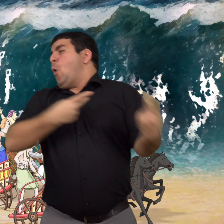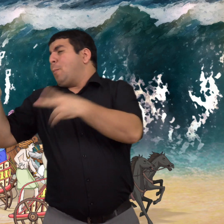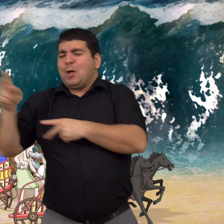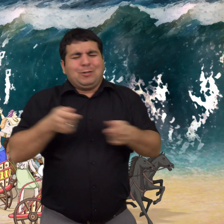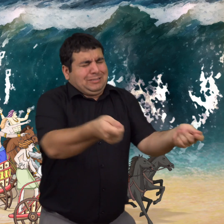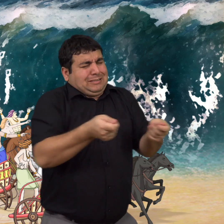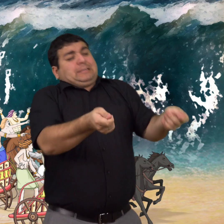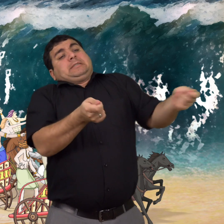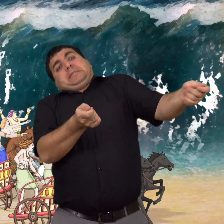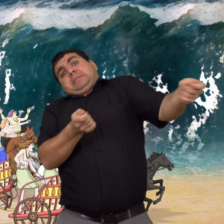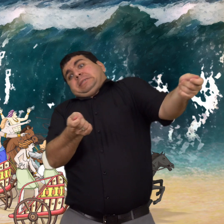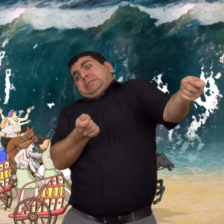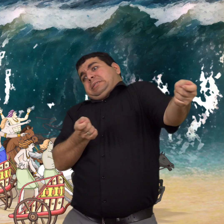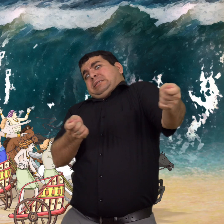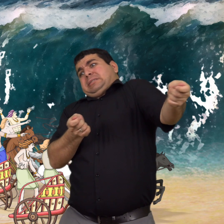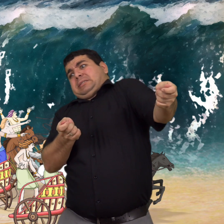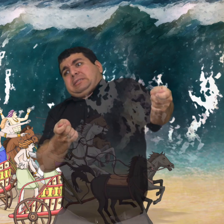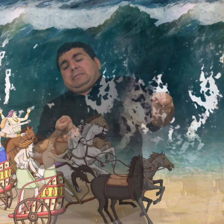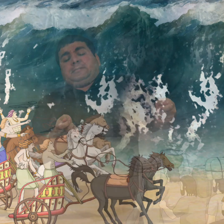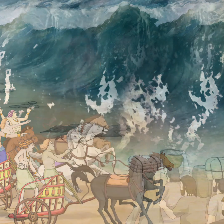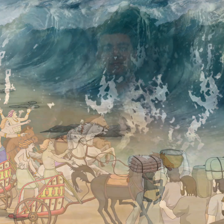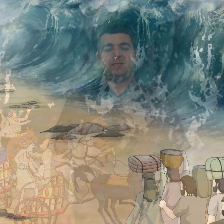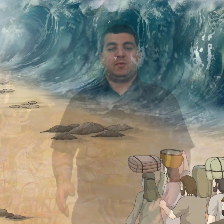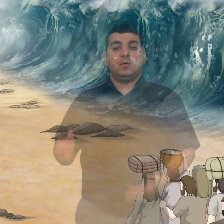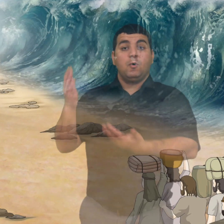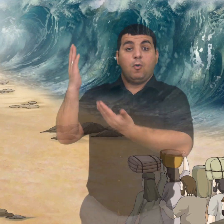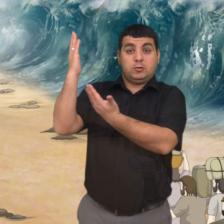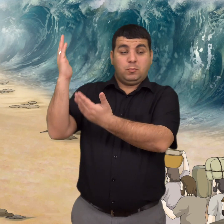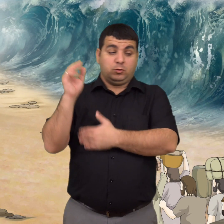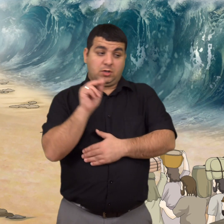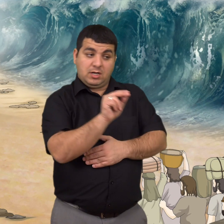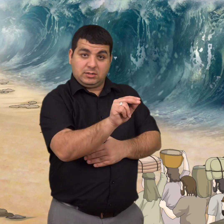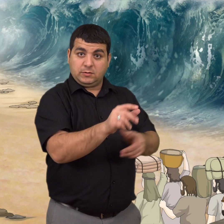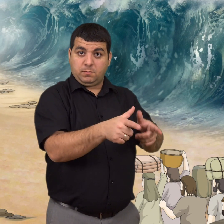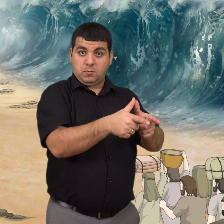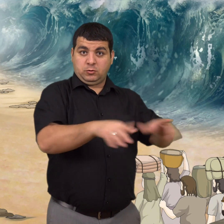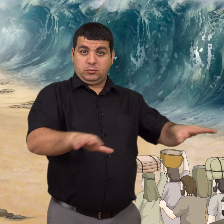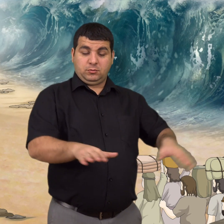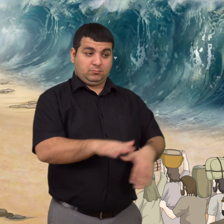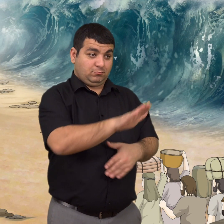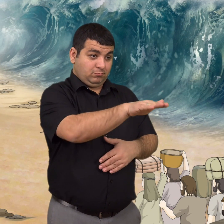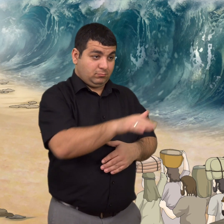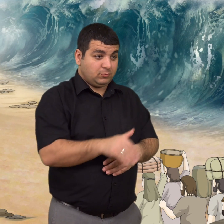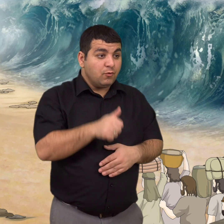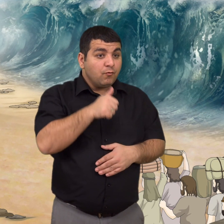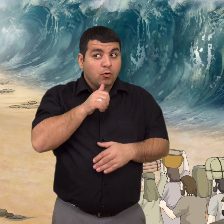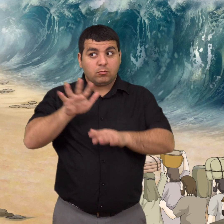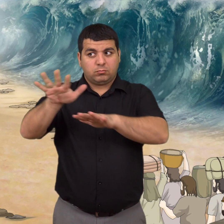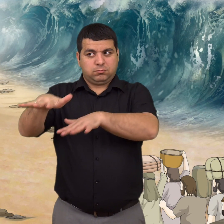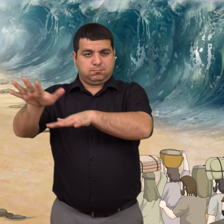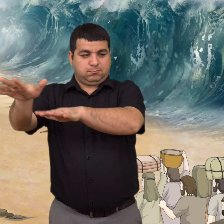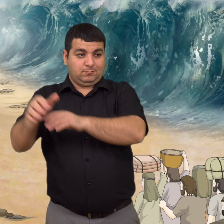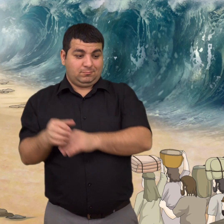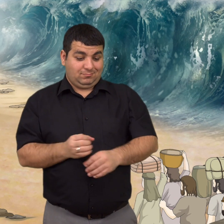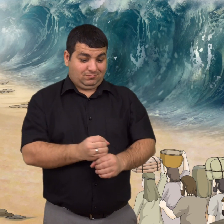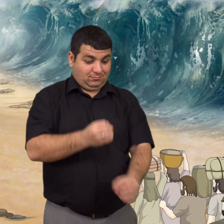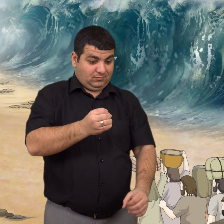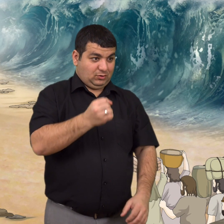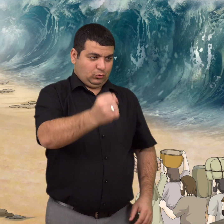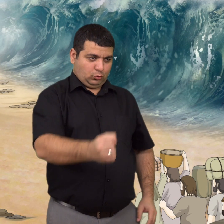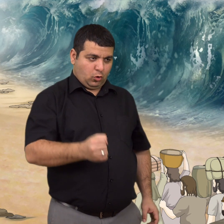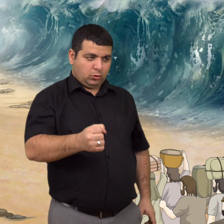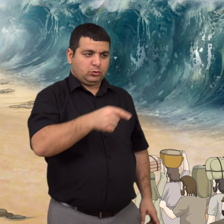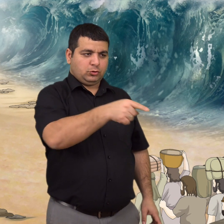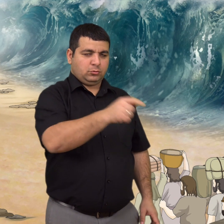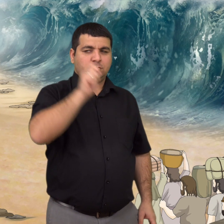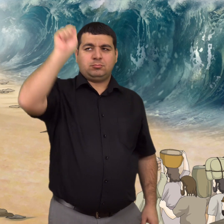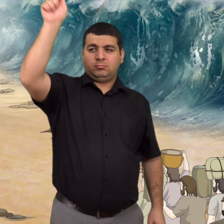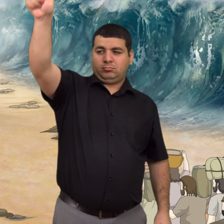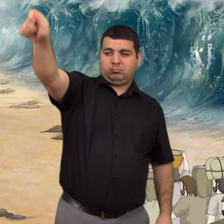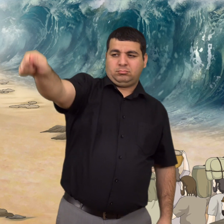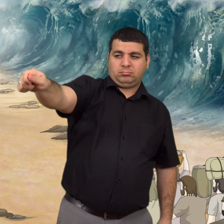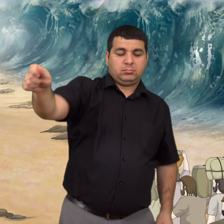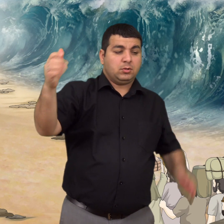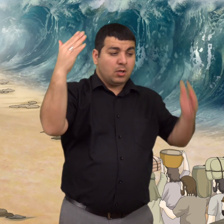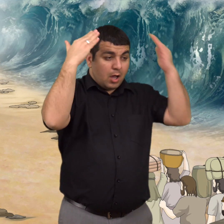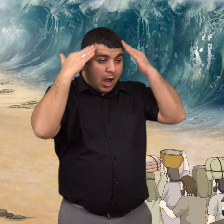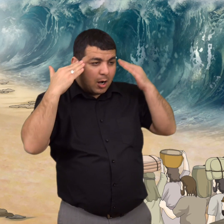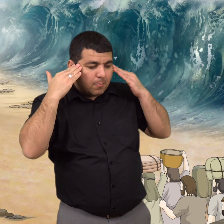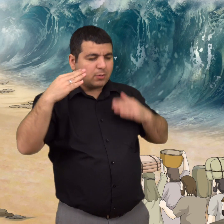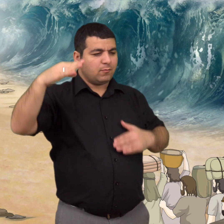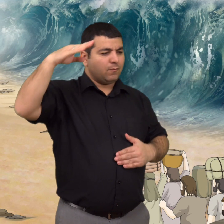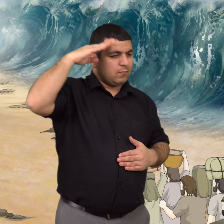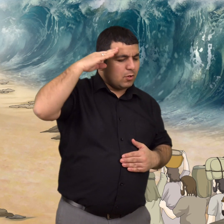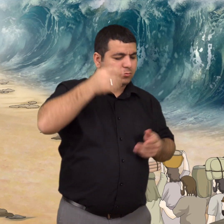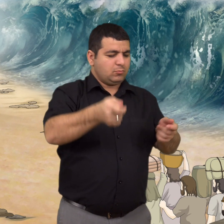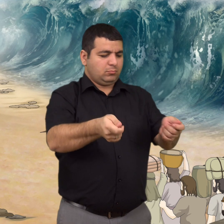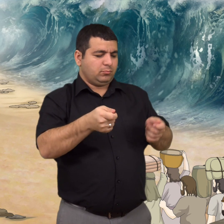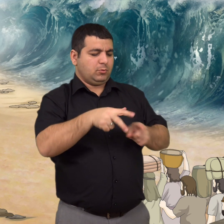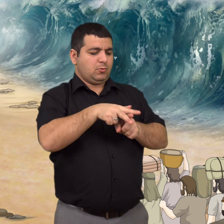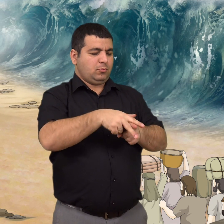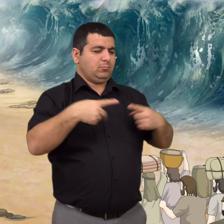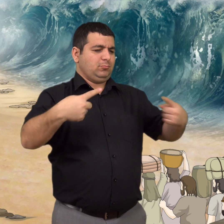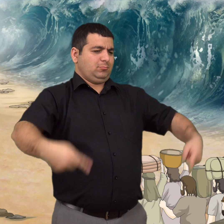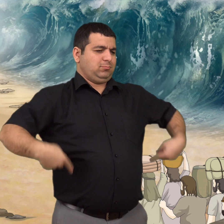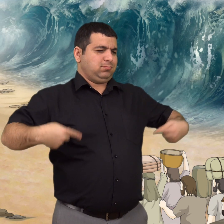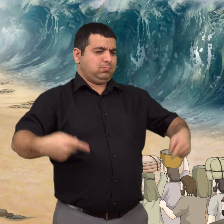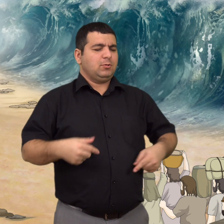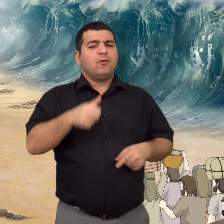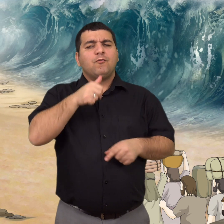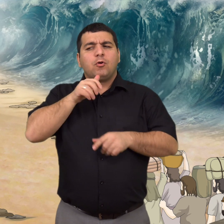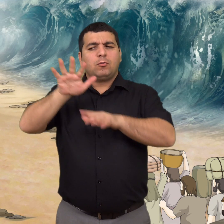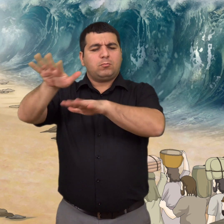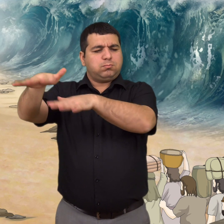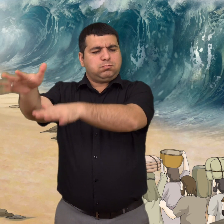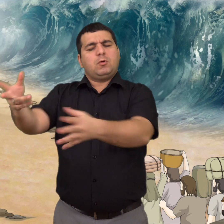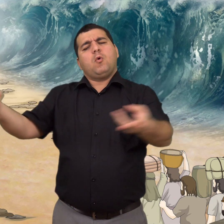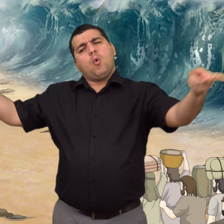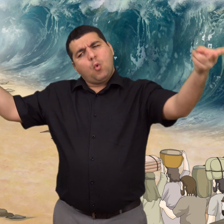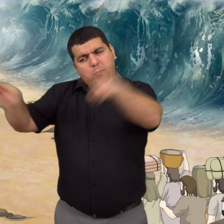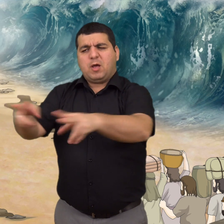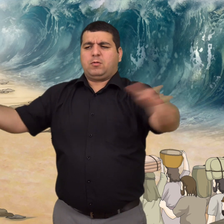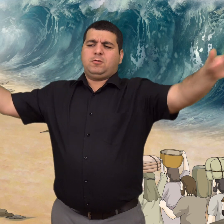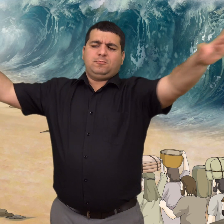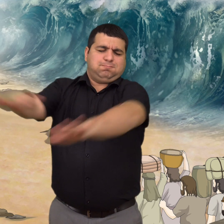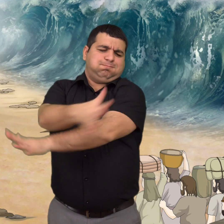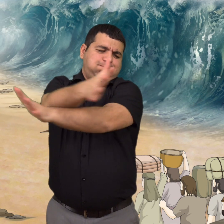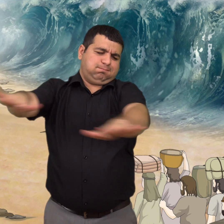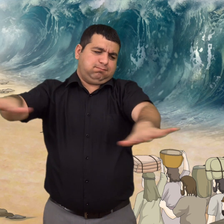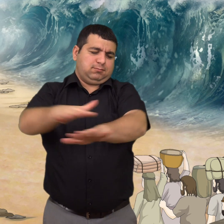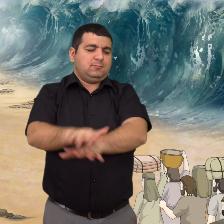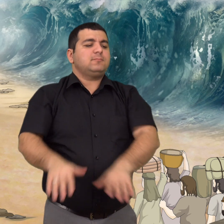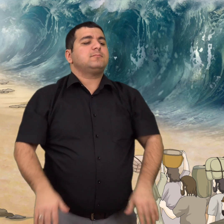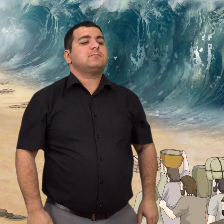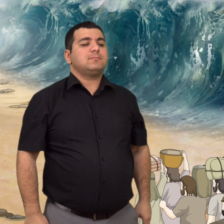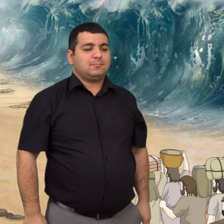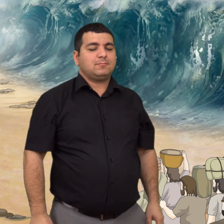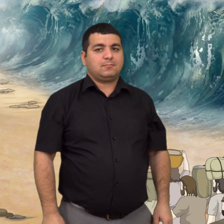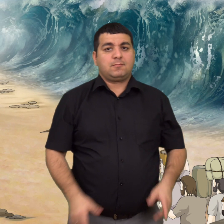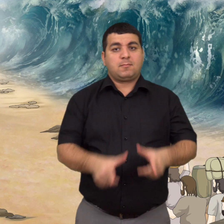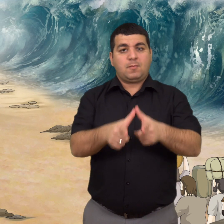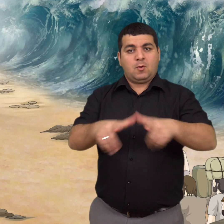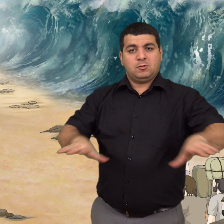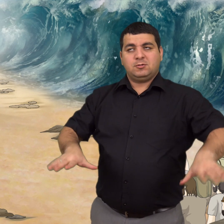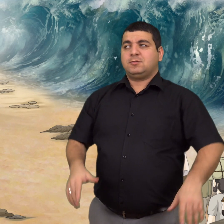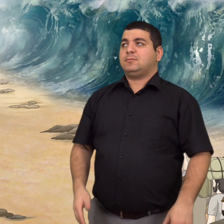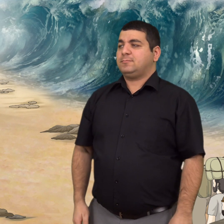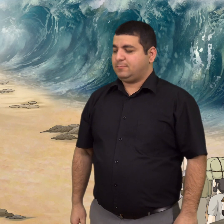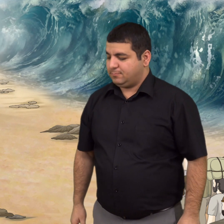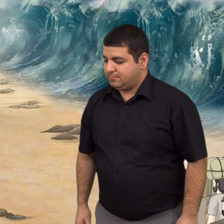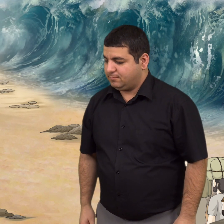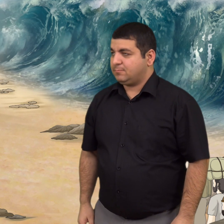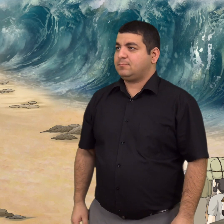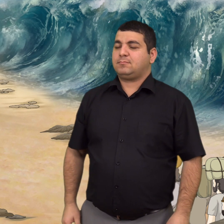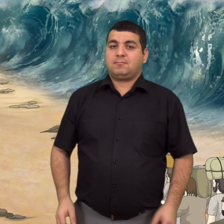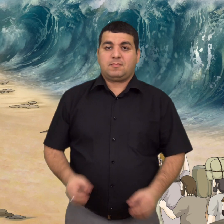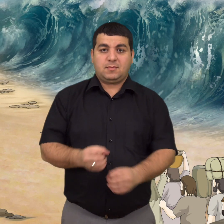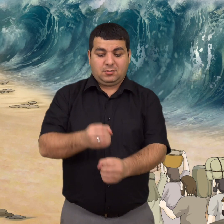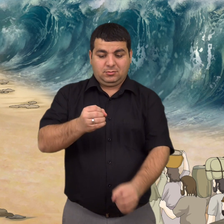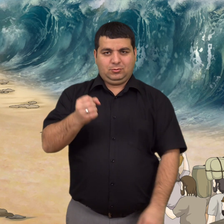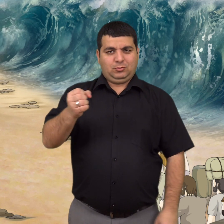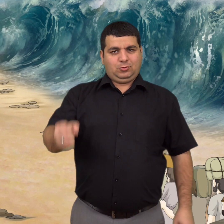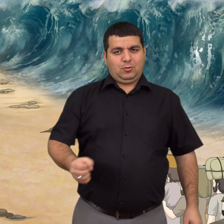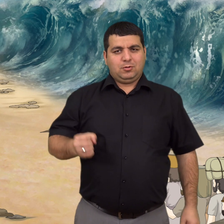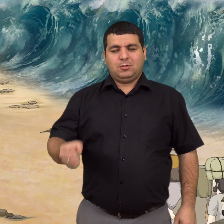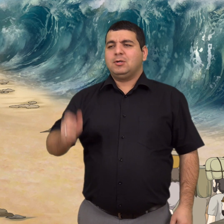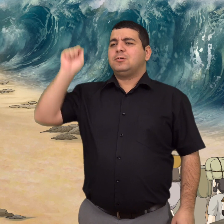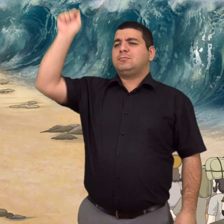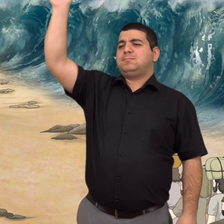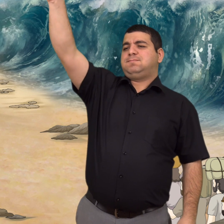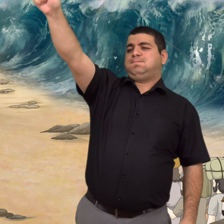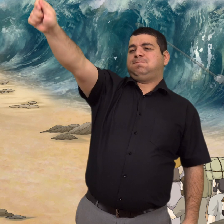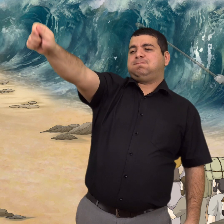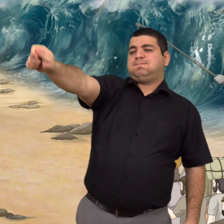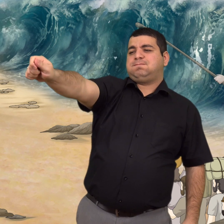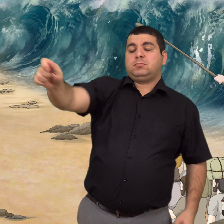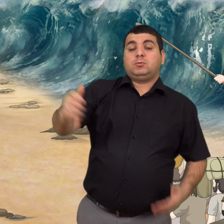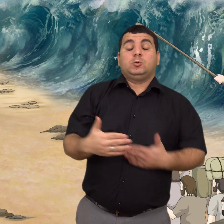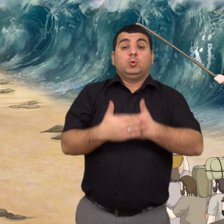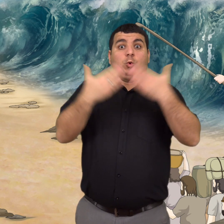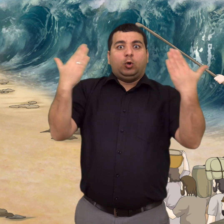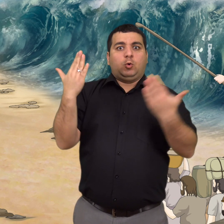Then the LORD said to Moses, “Stretch out your hand over the sea, so that the waters may flow back over the Egyptians and their chariots and horsemen.”